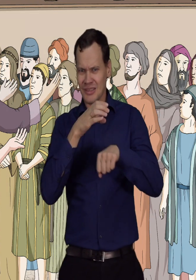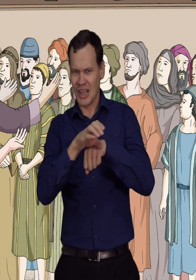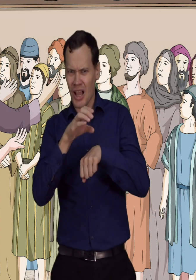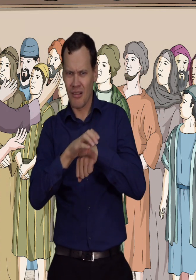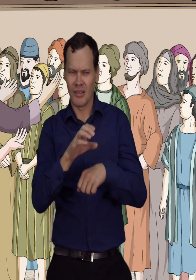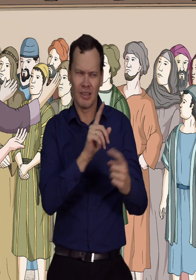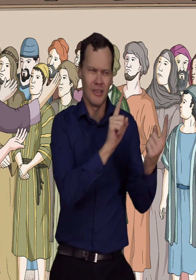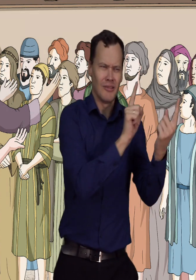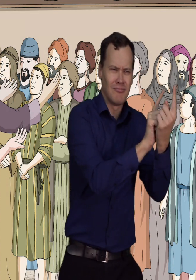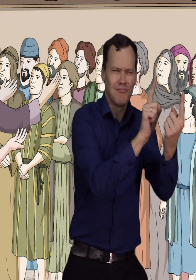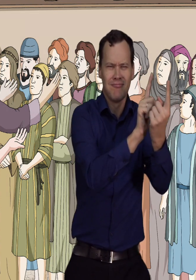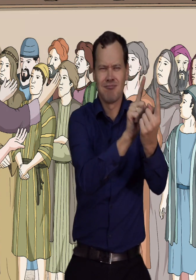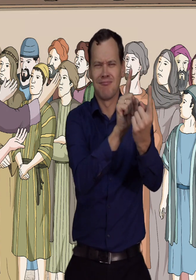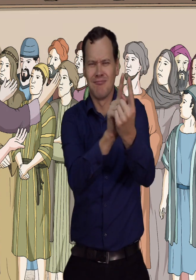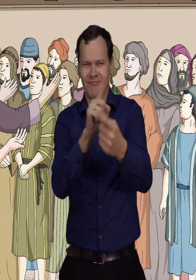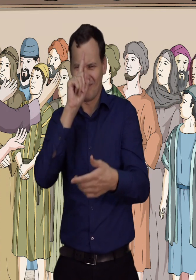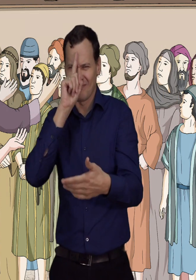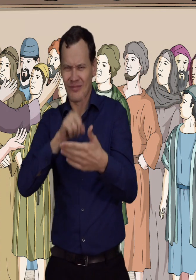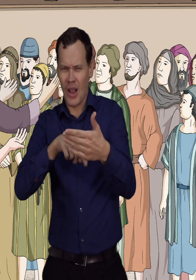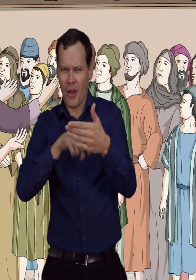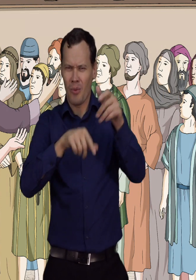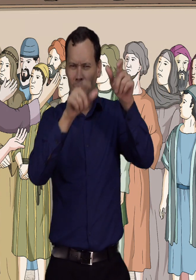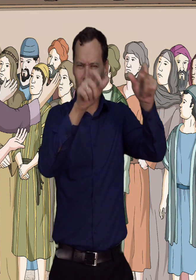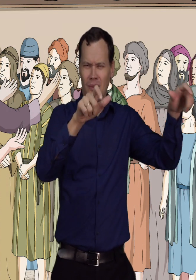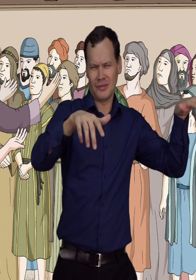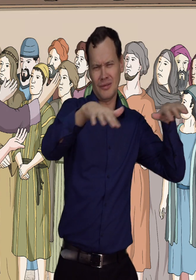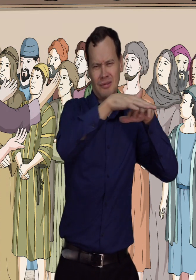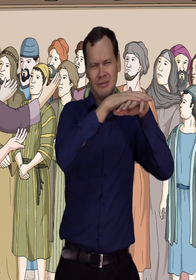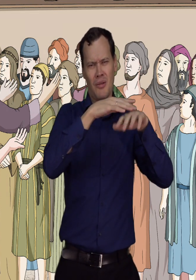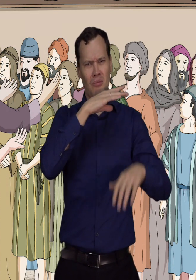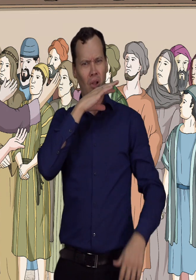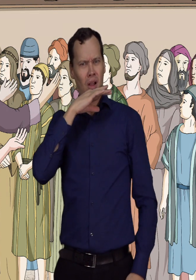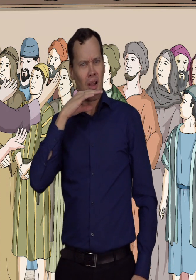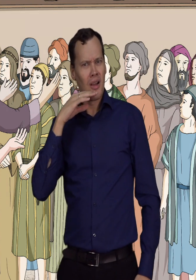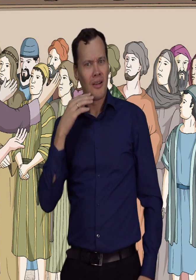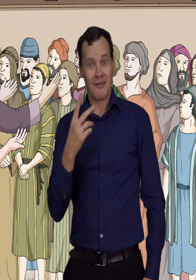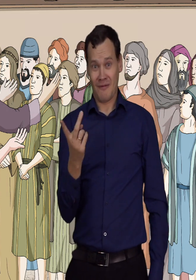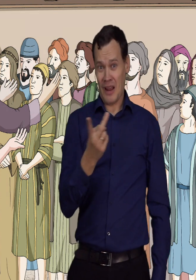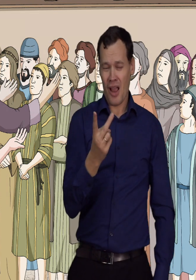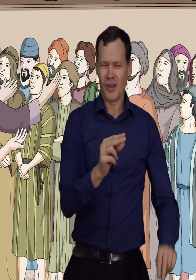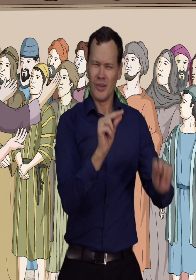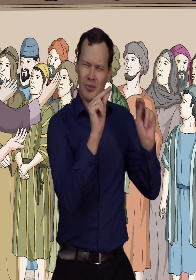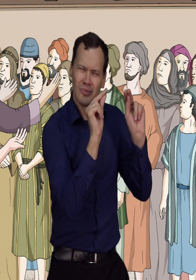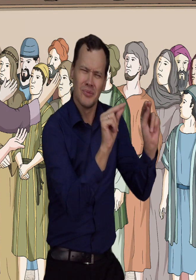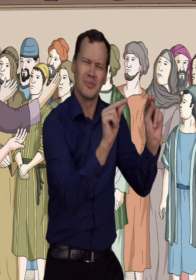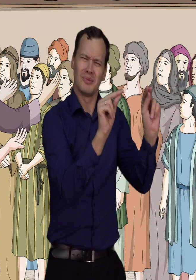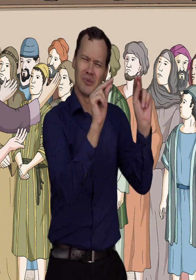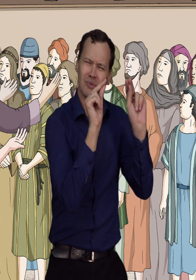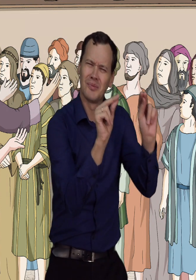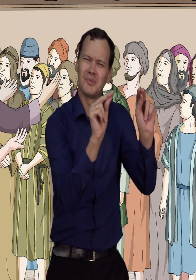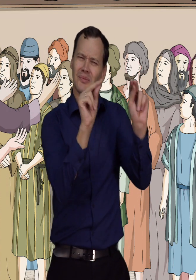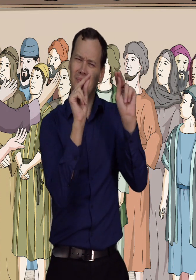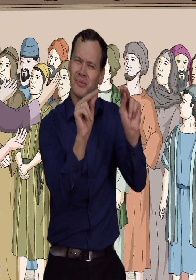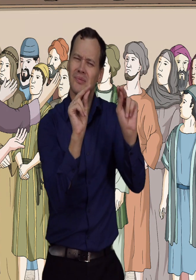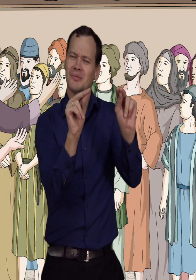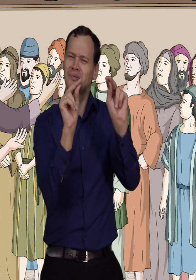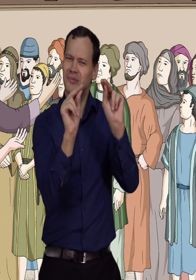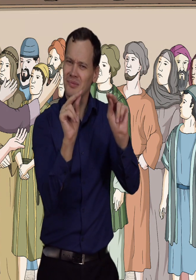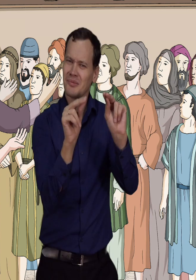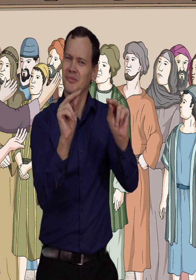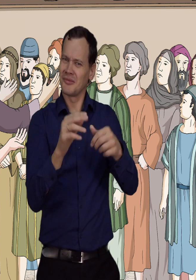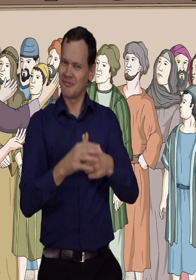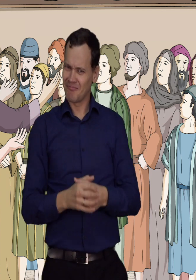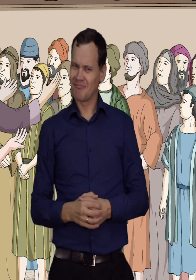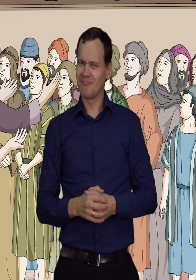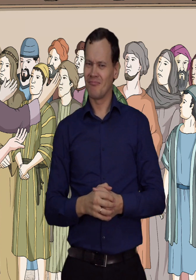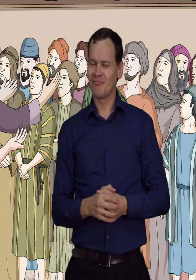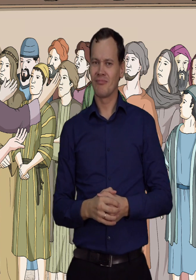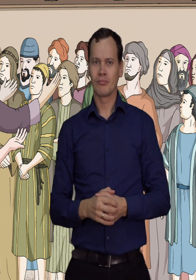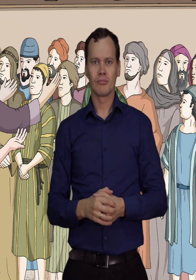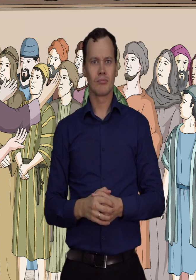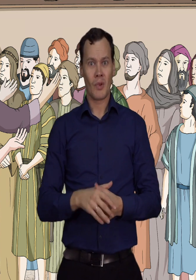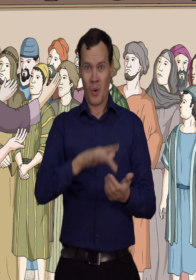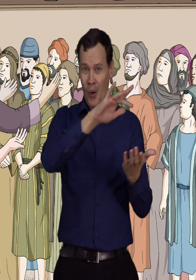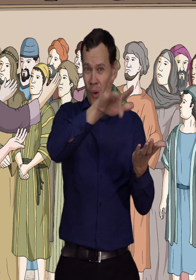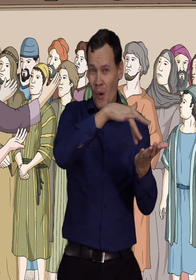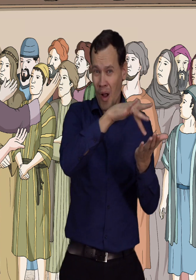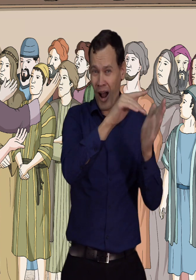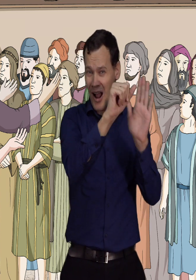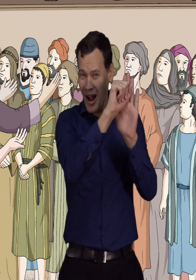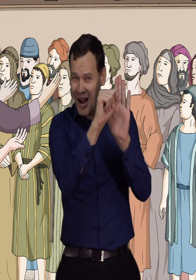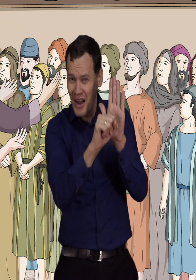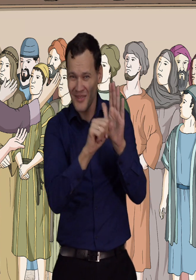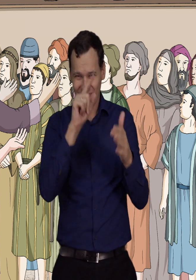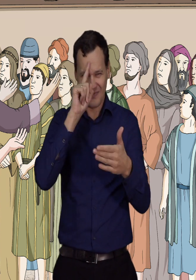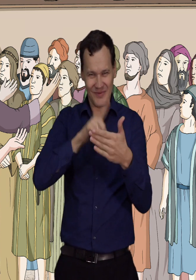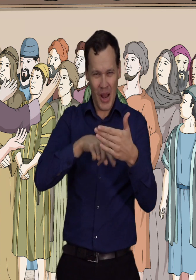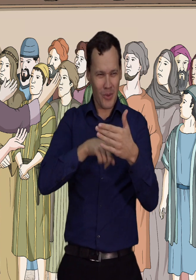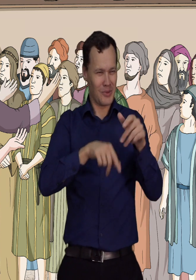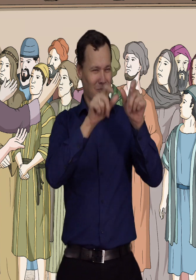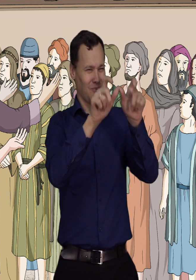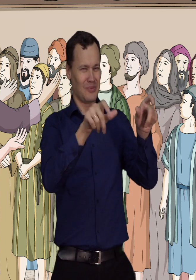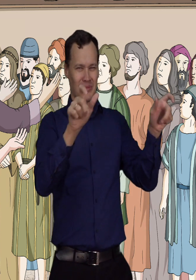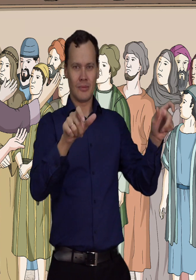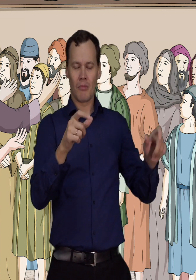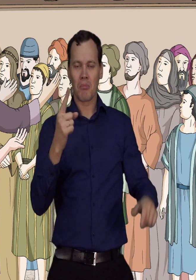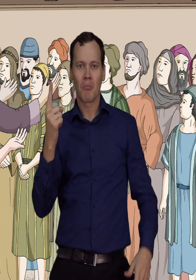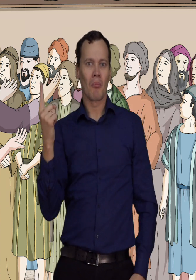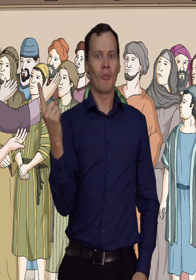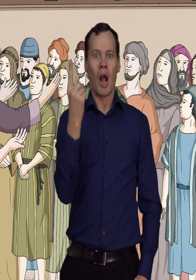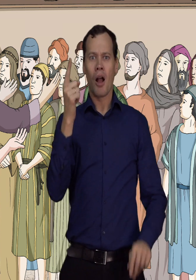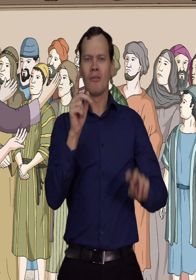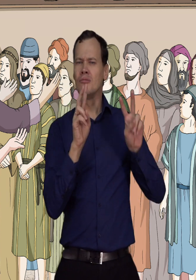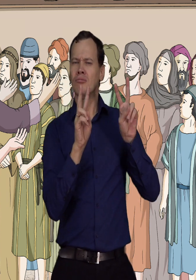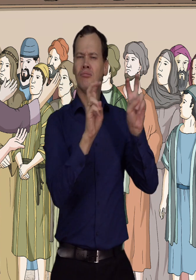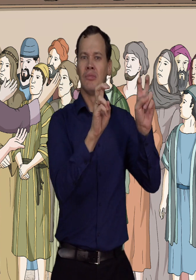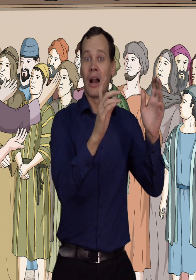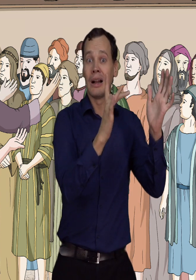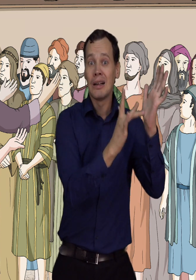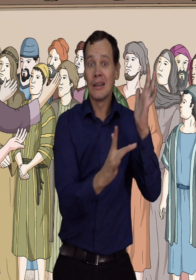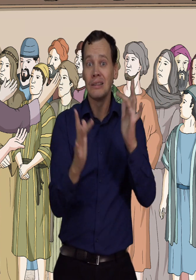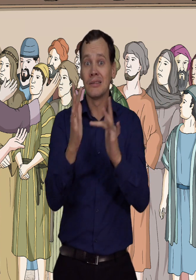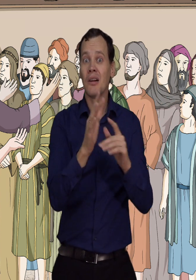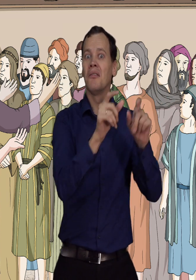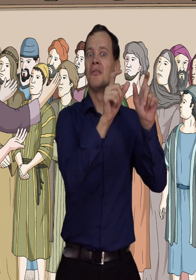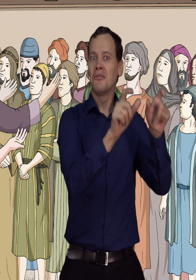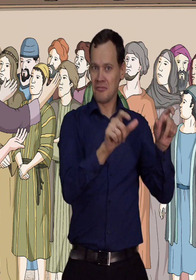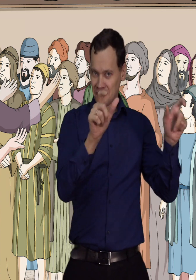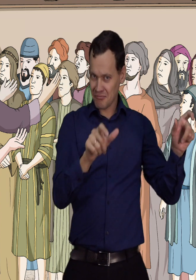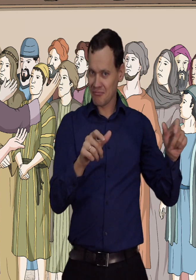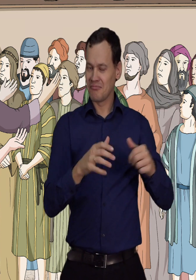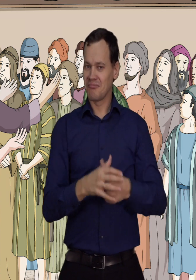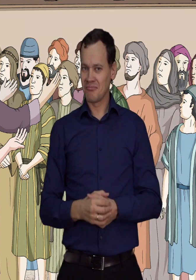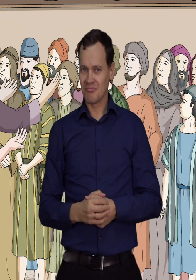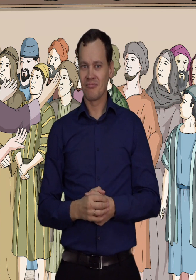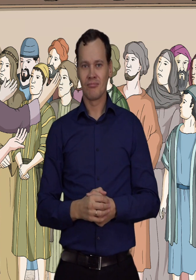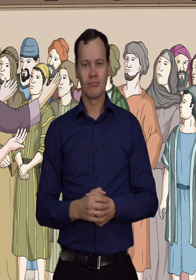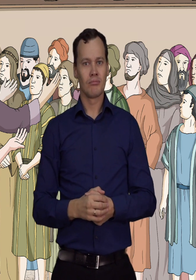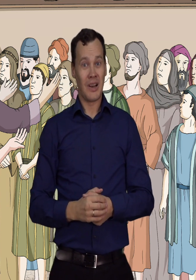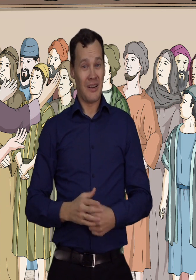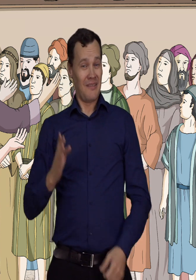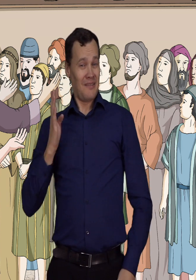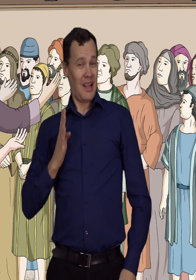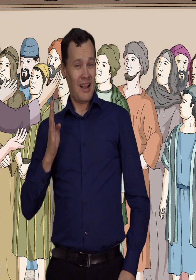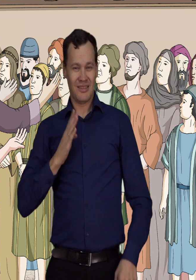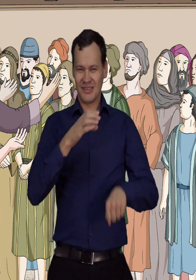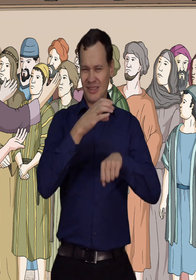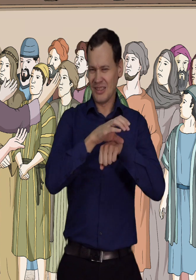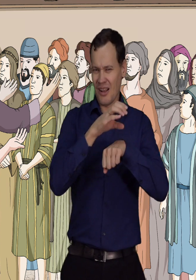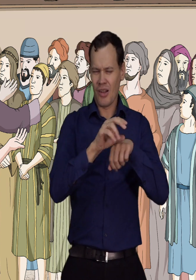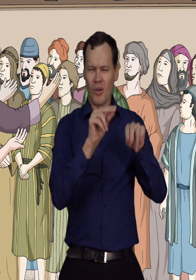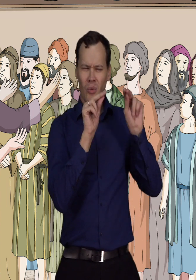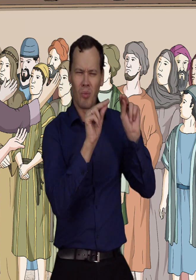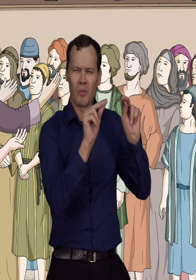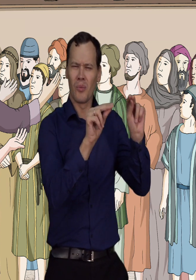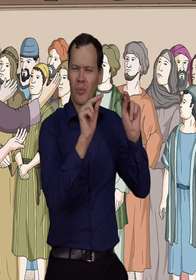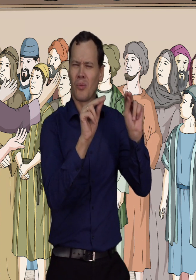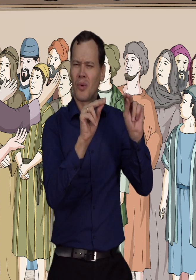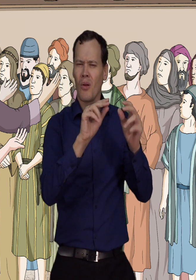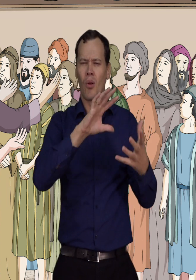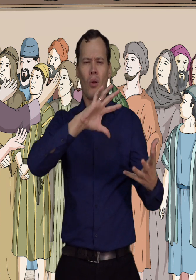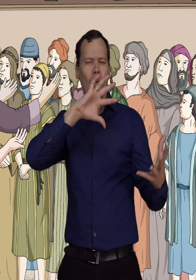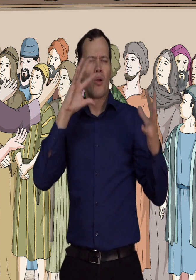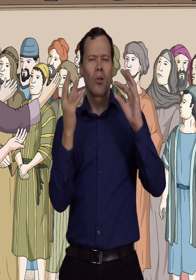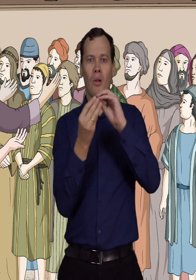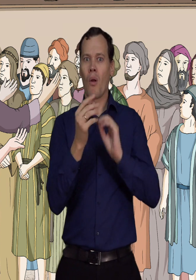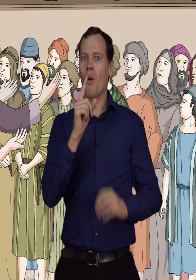So for a full year they met together with the church and taught large numbers of people.